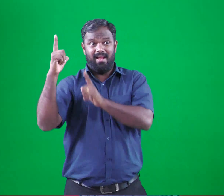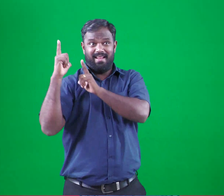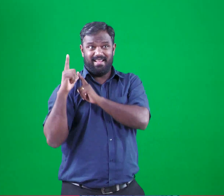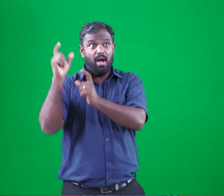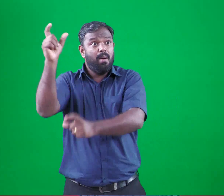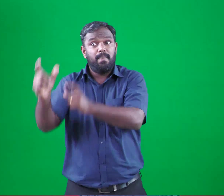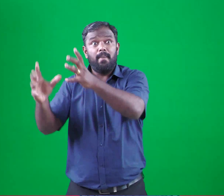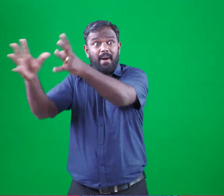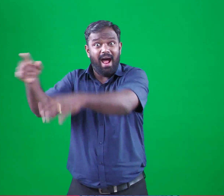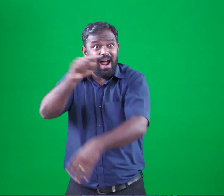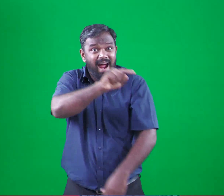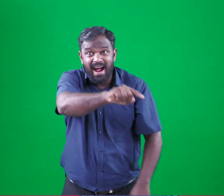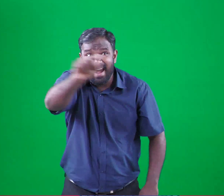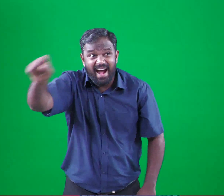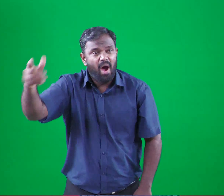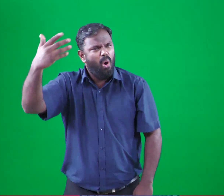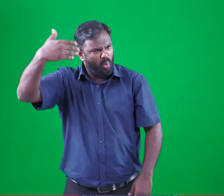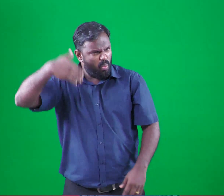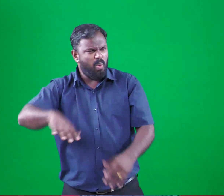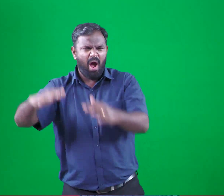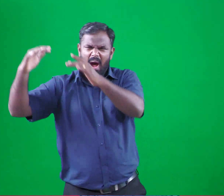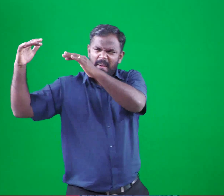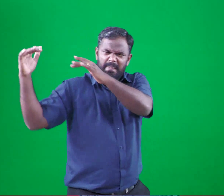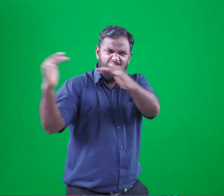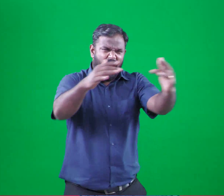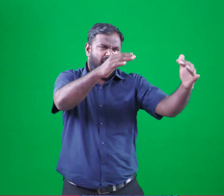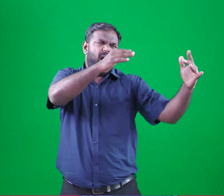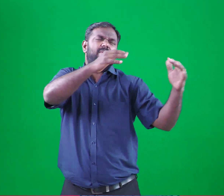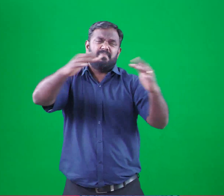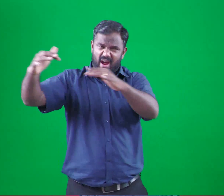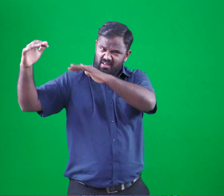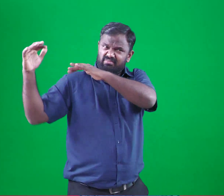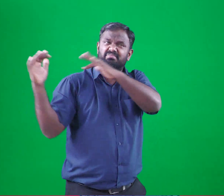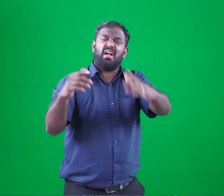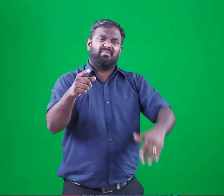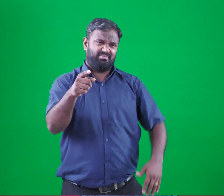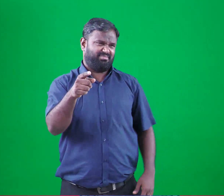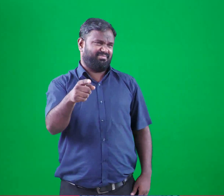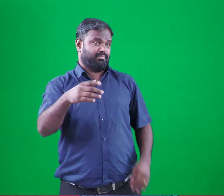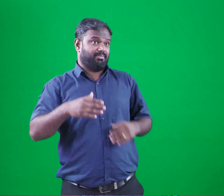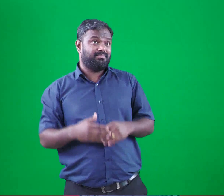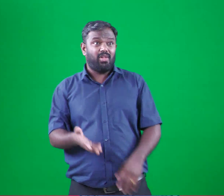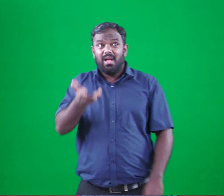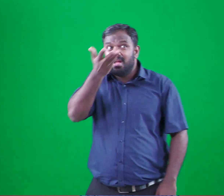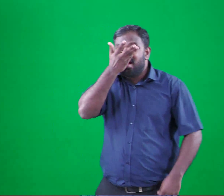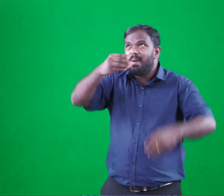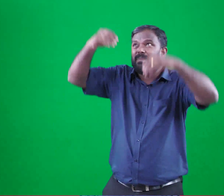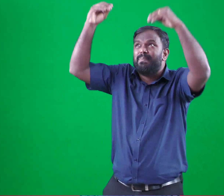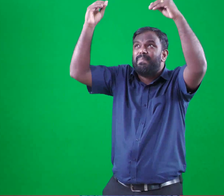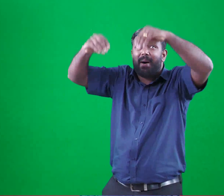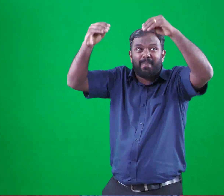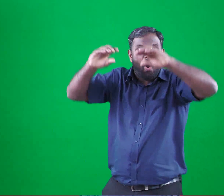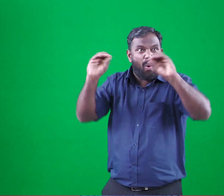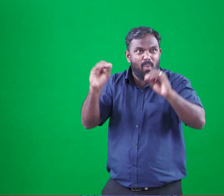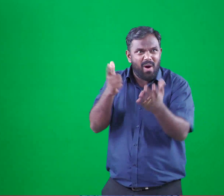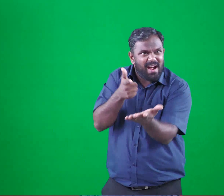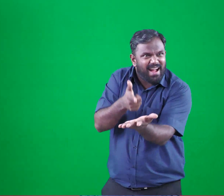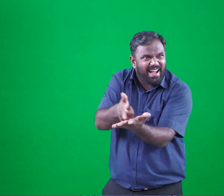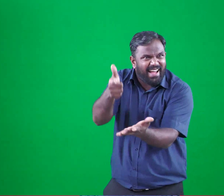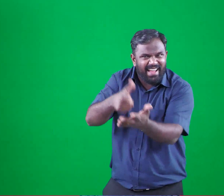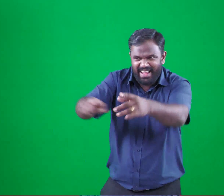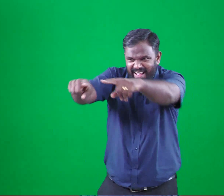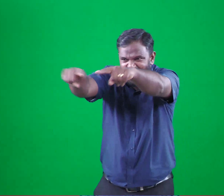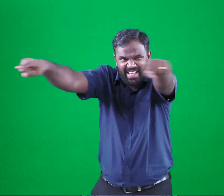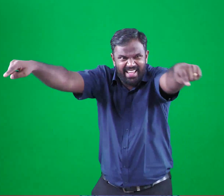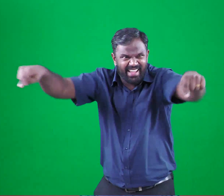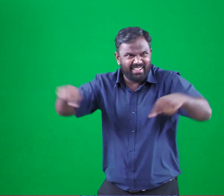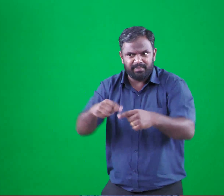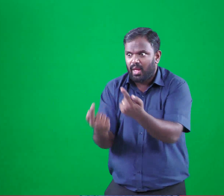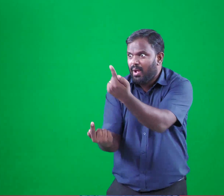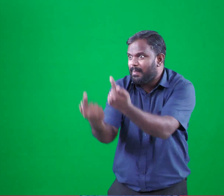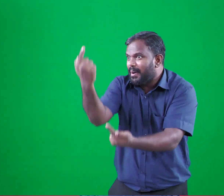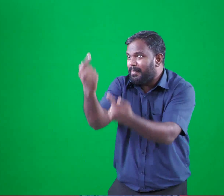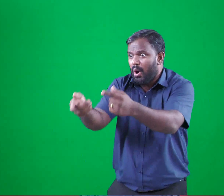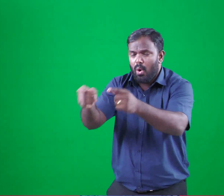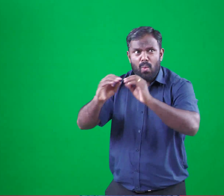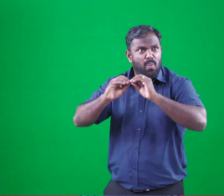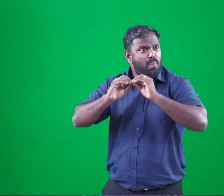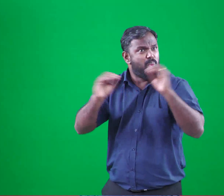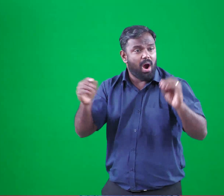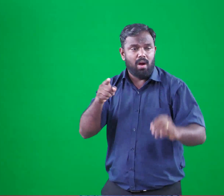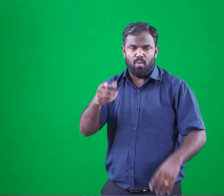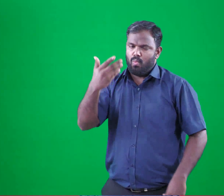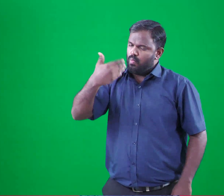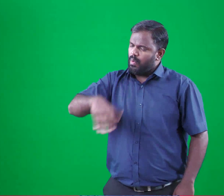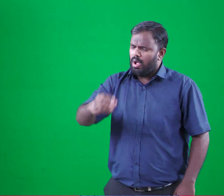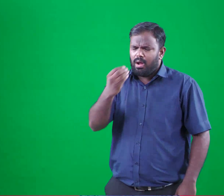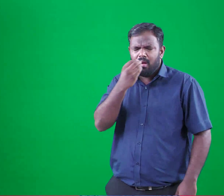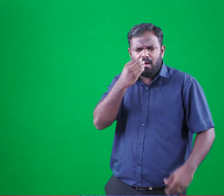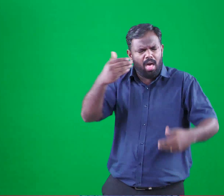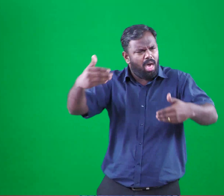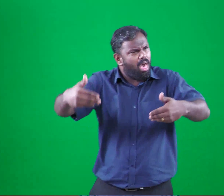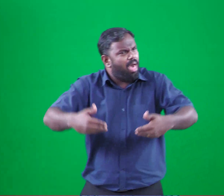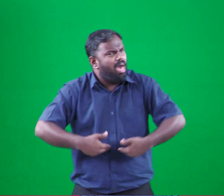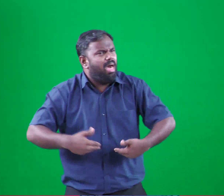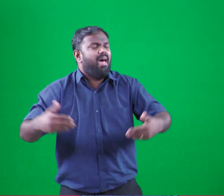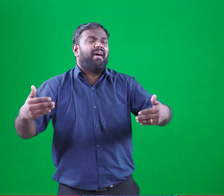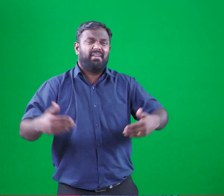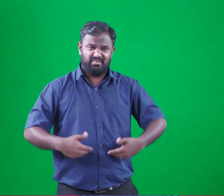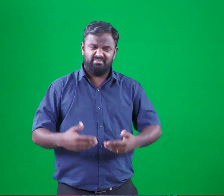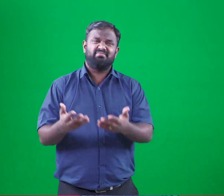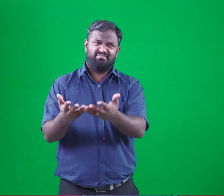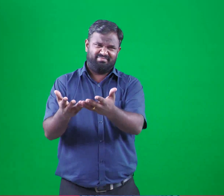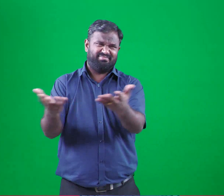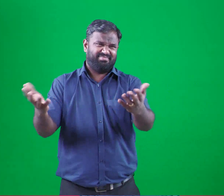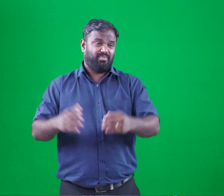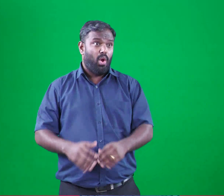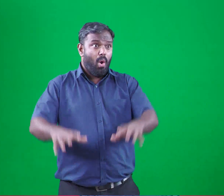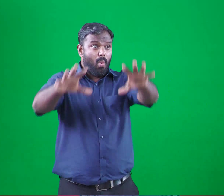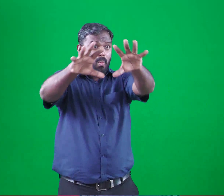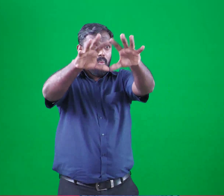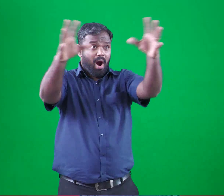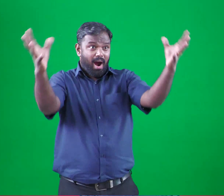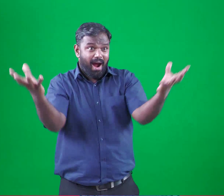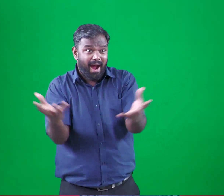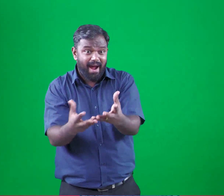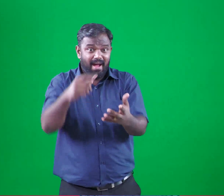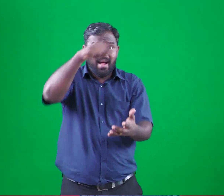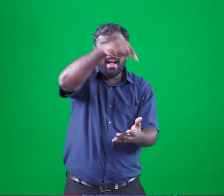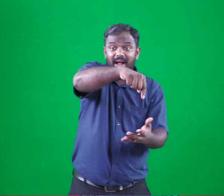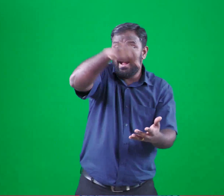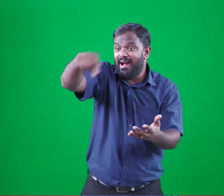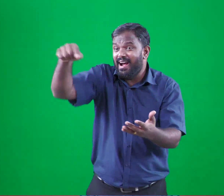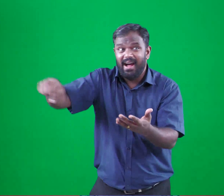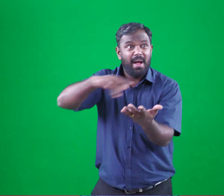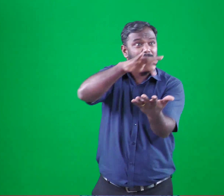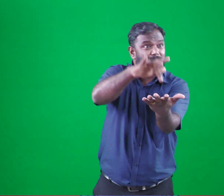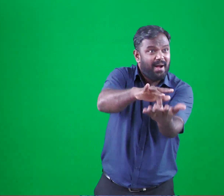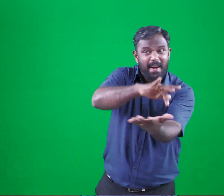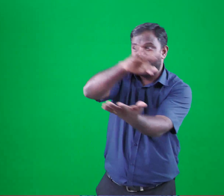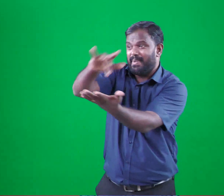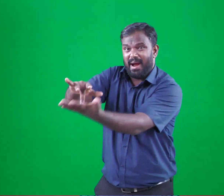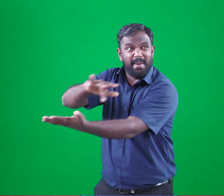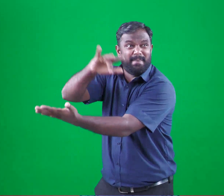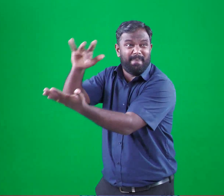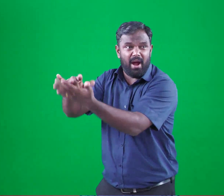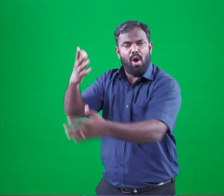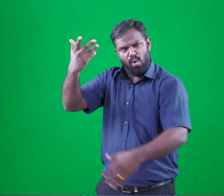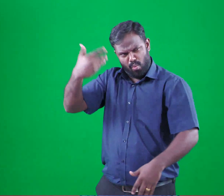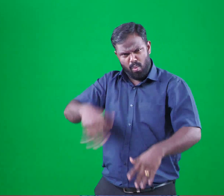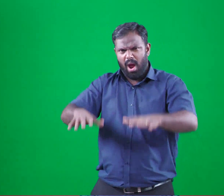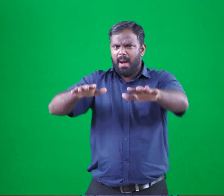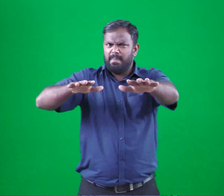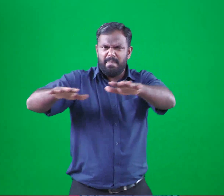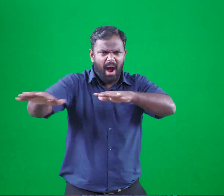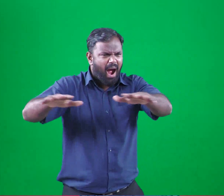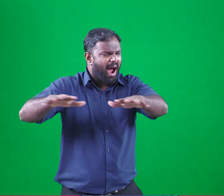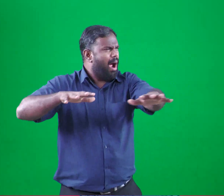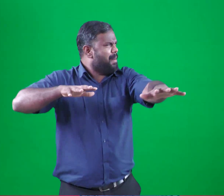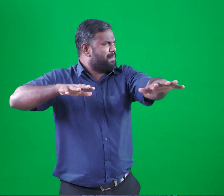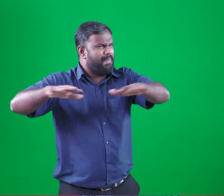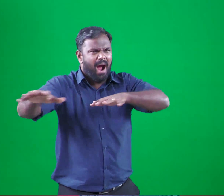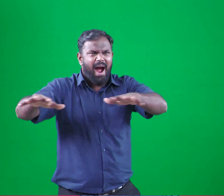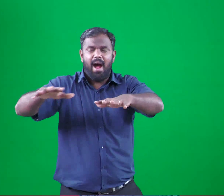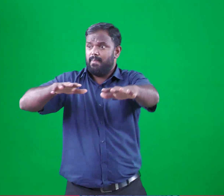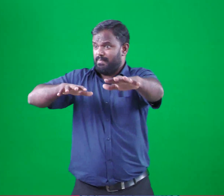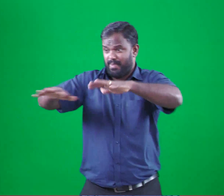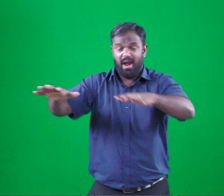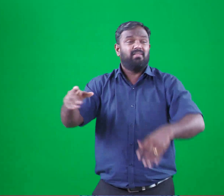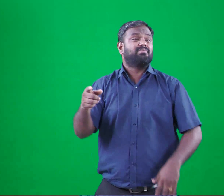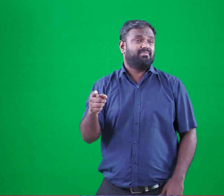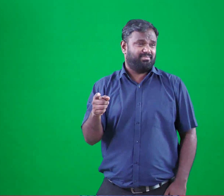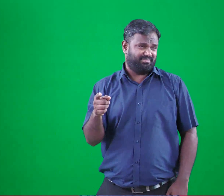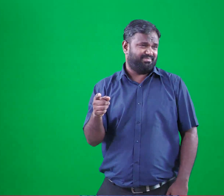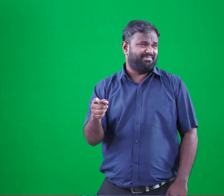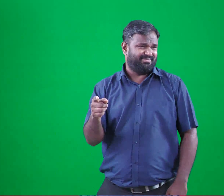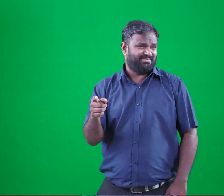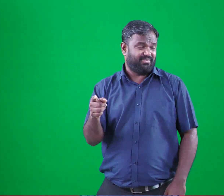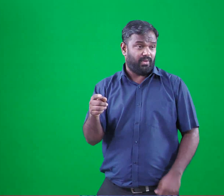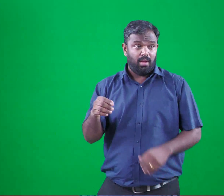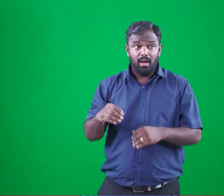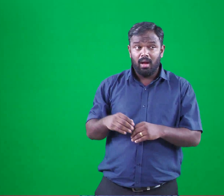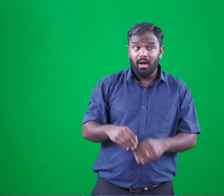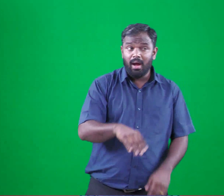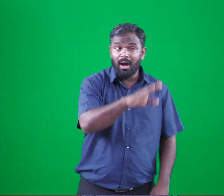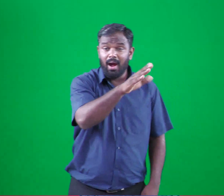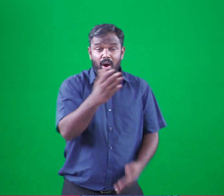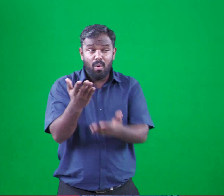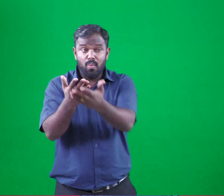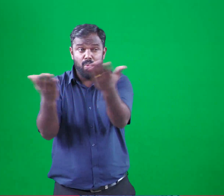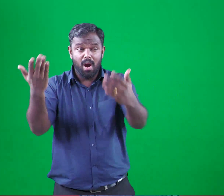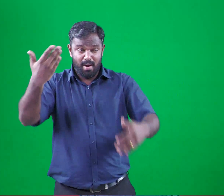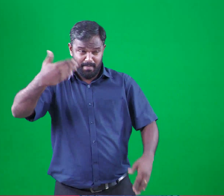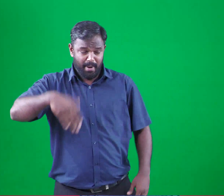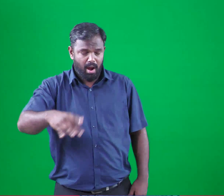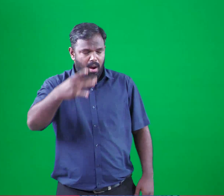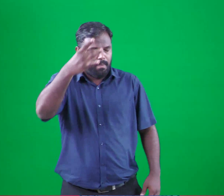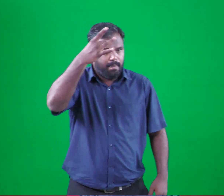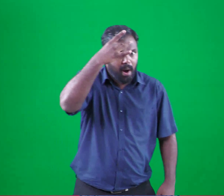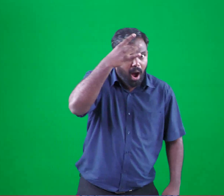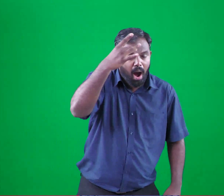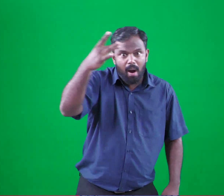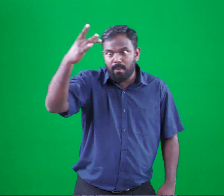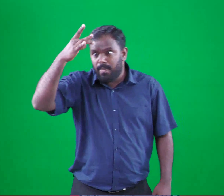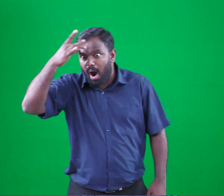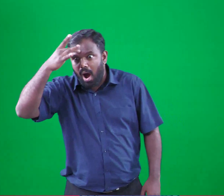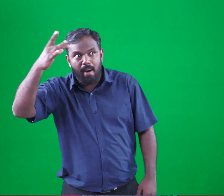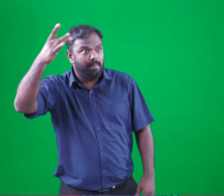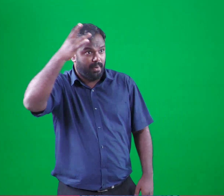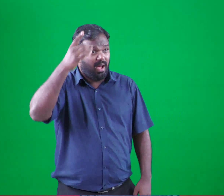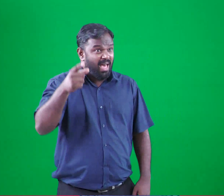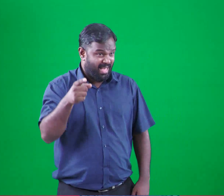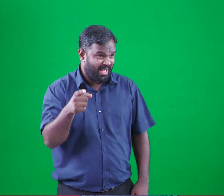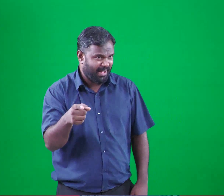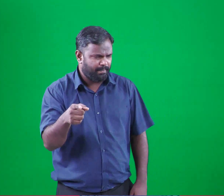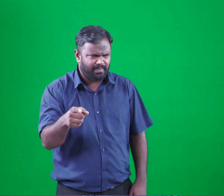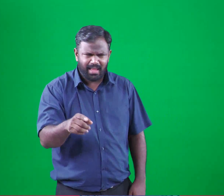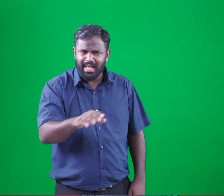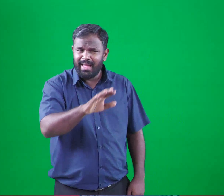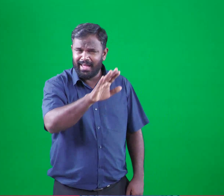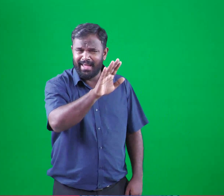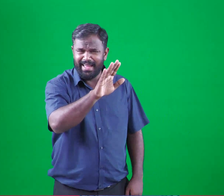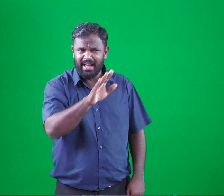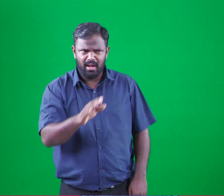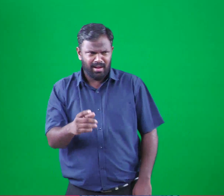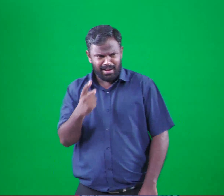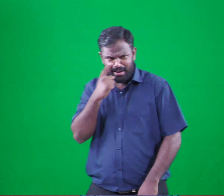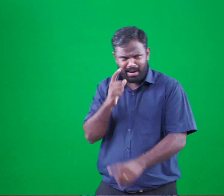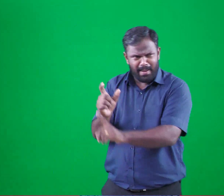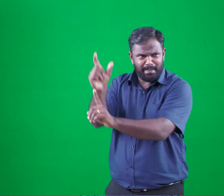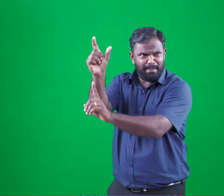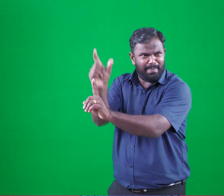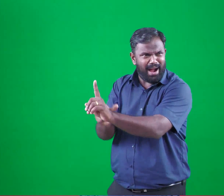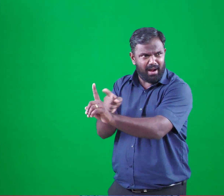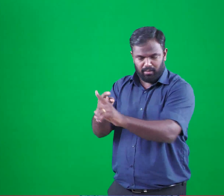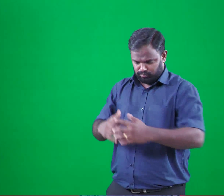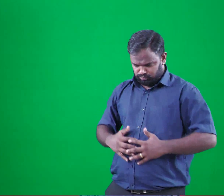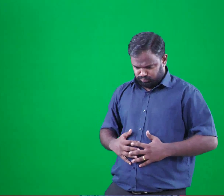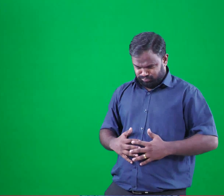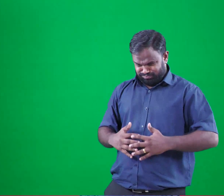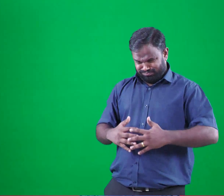There will be earthquakes in various places, as well as famines.